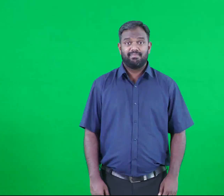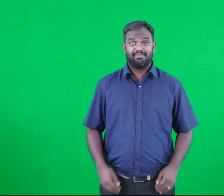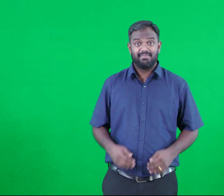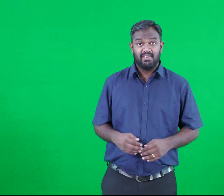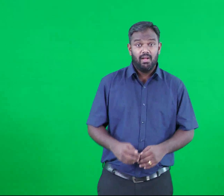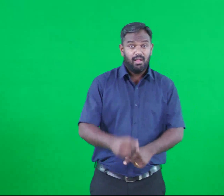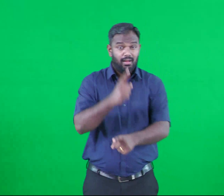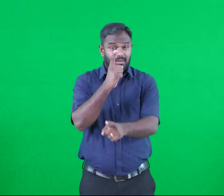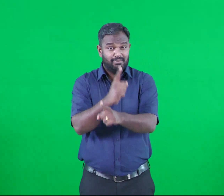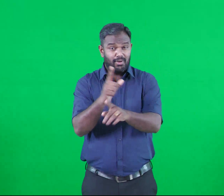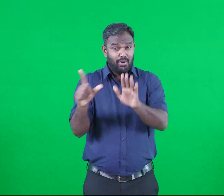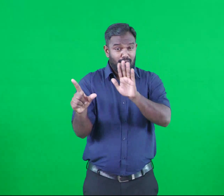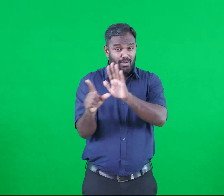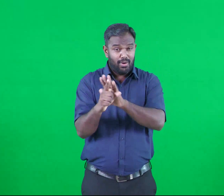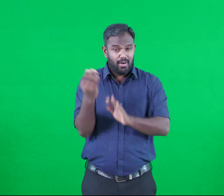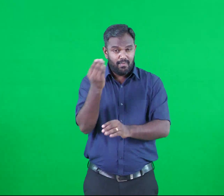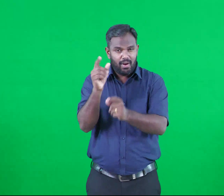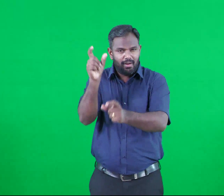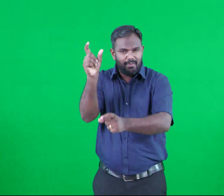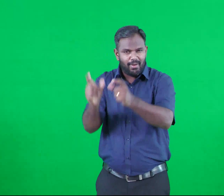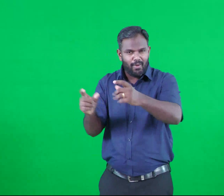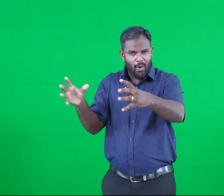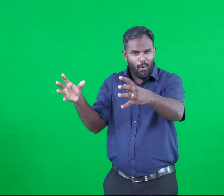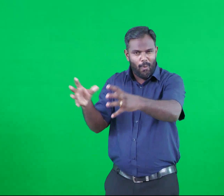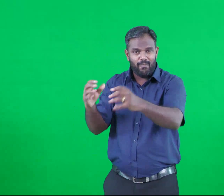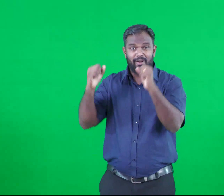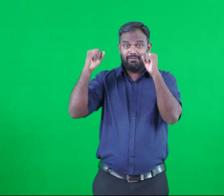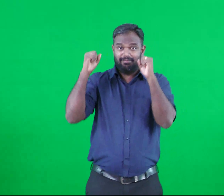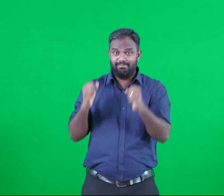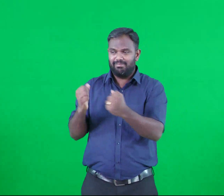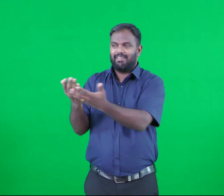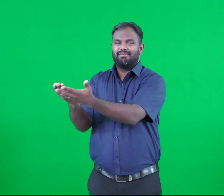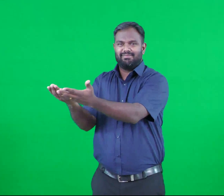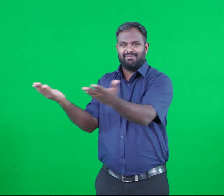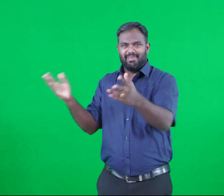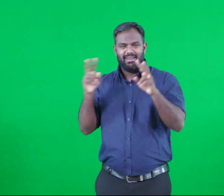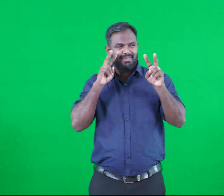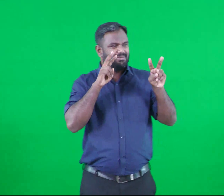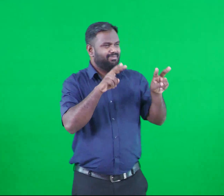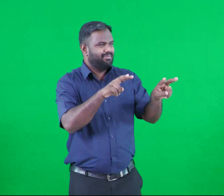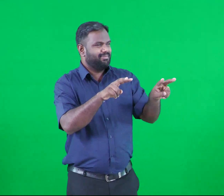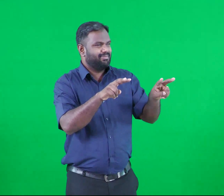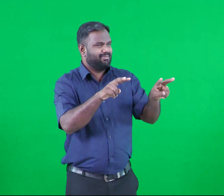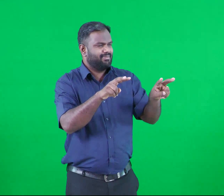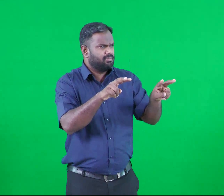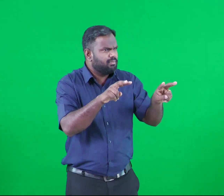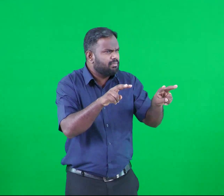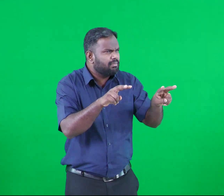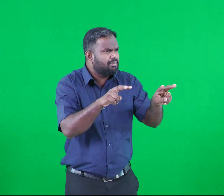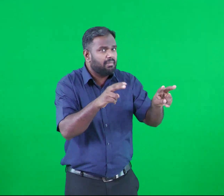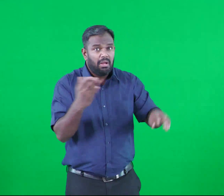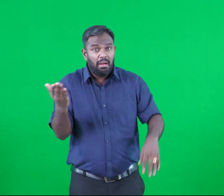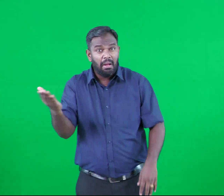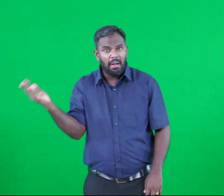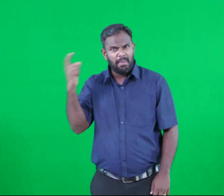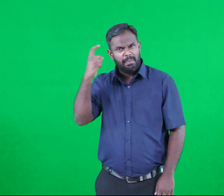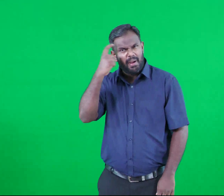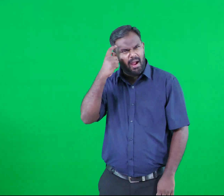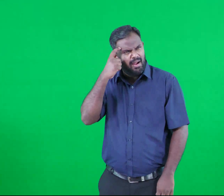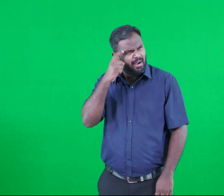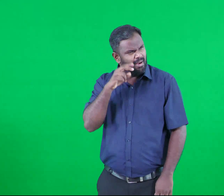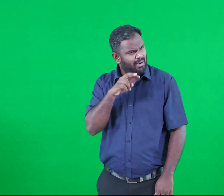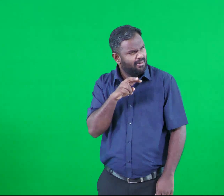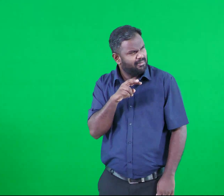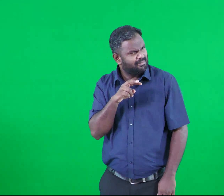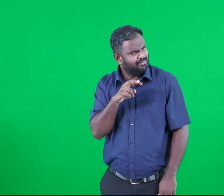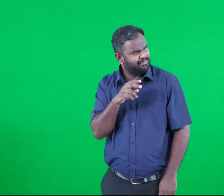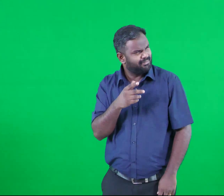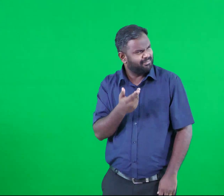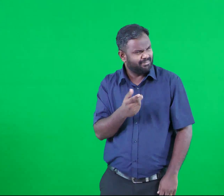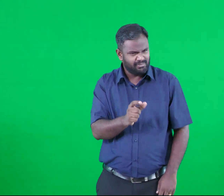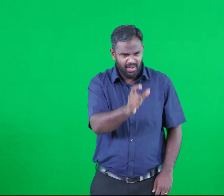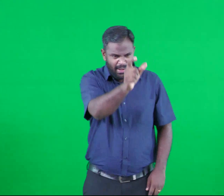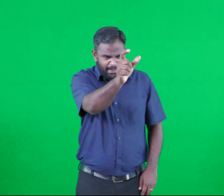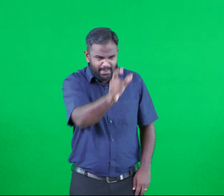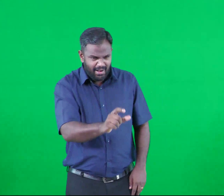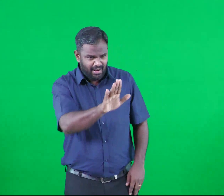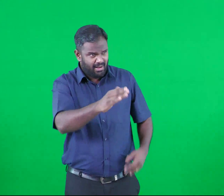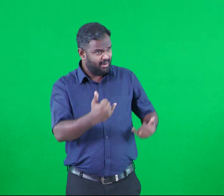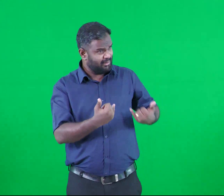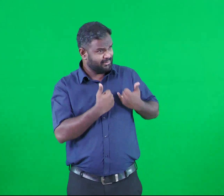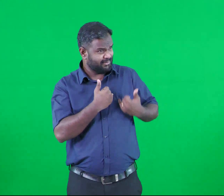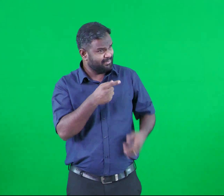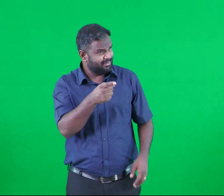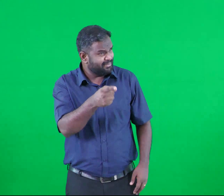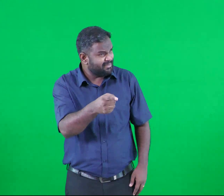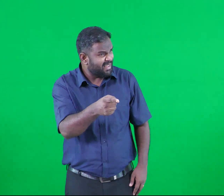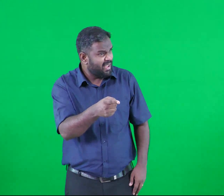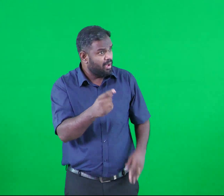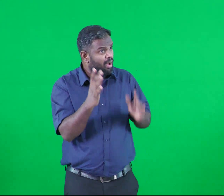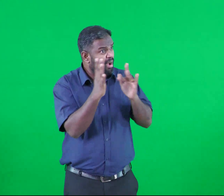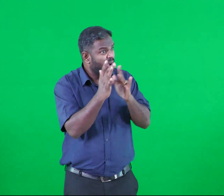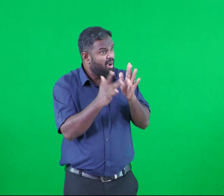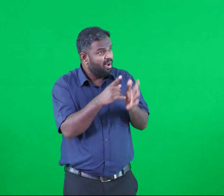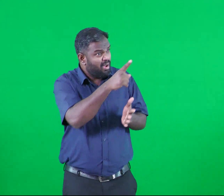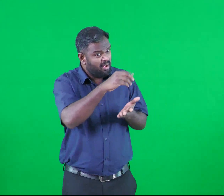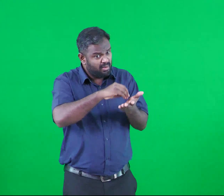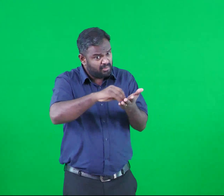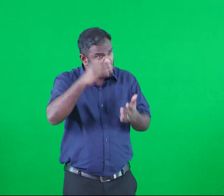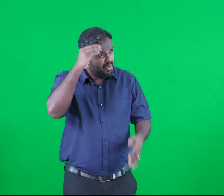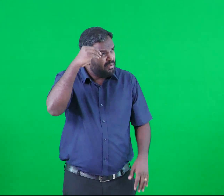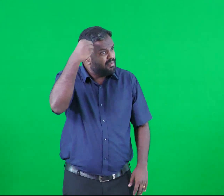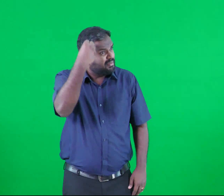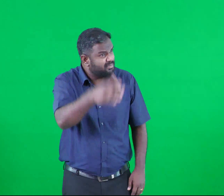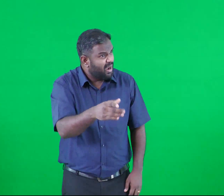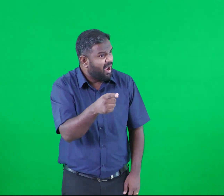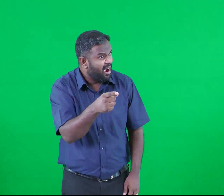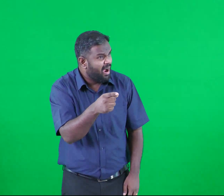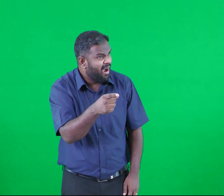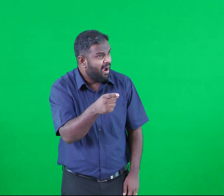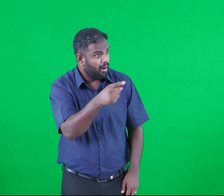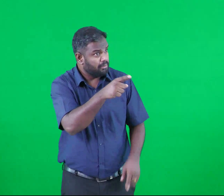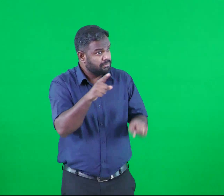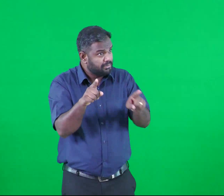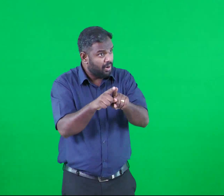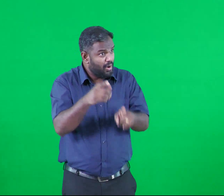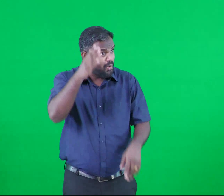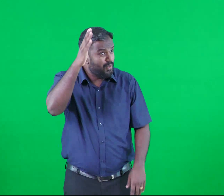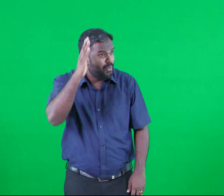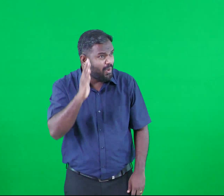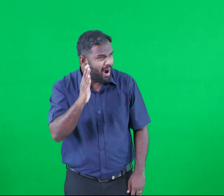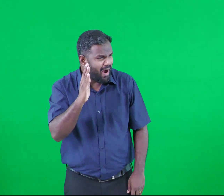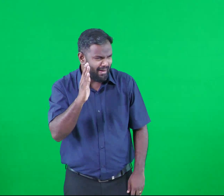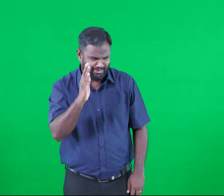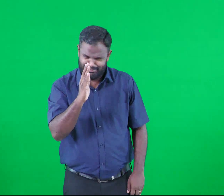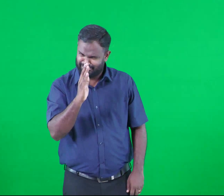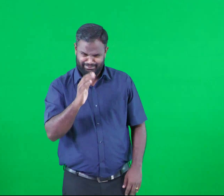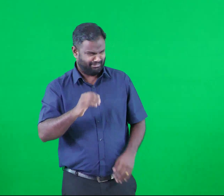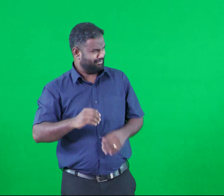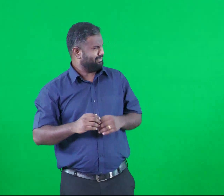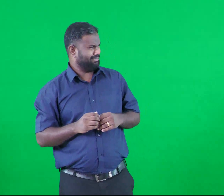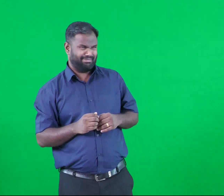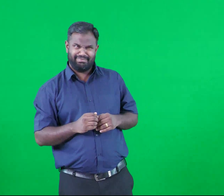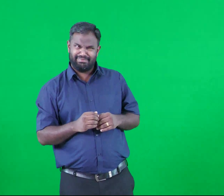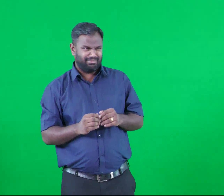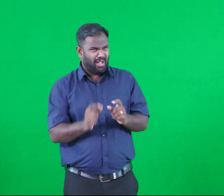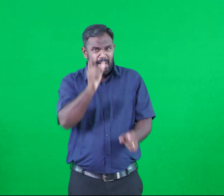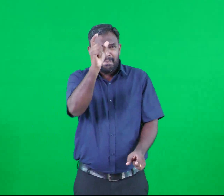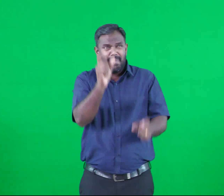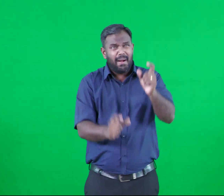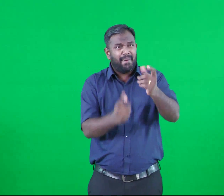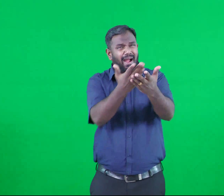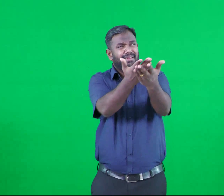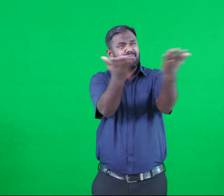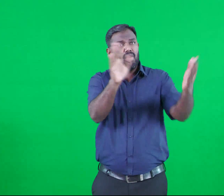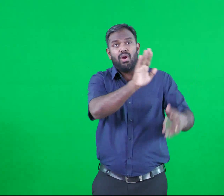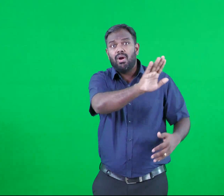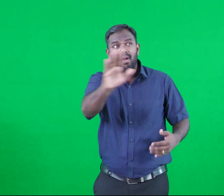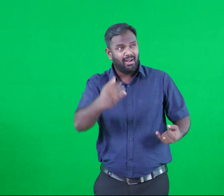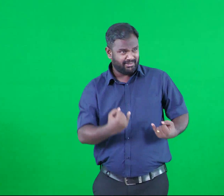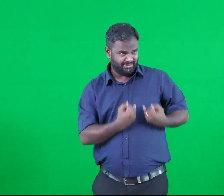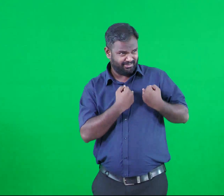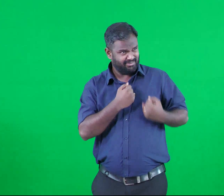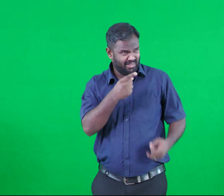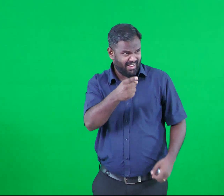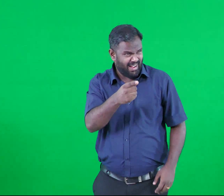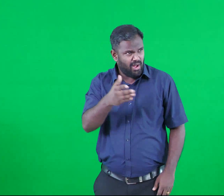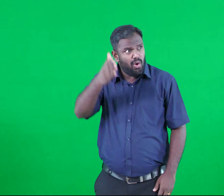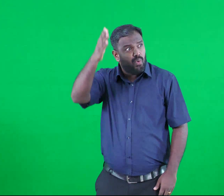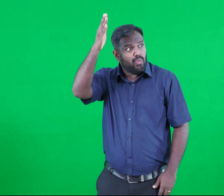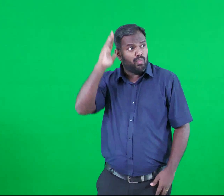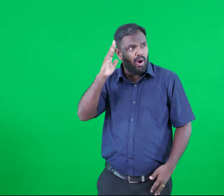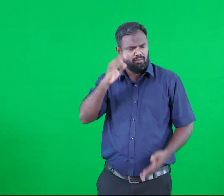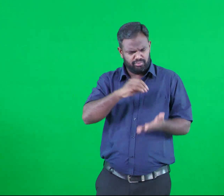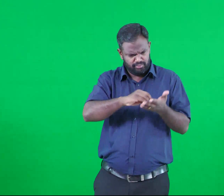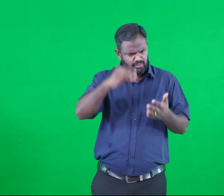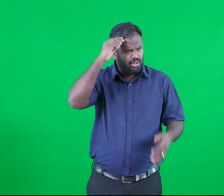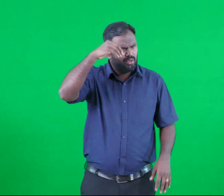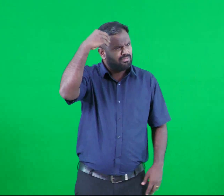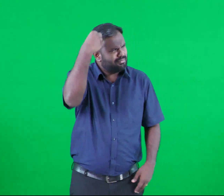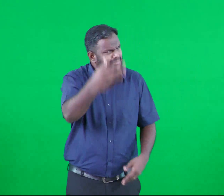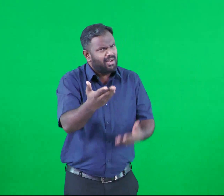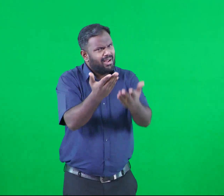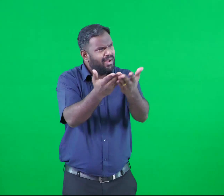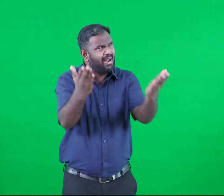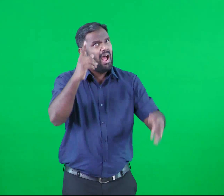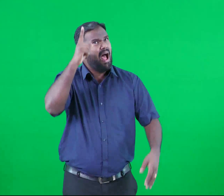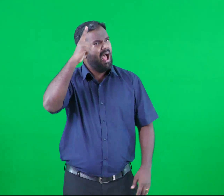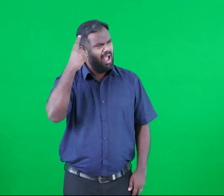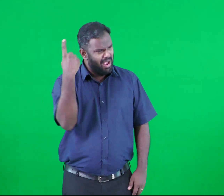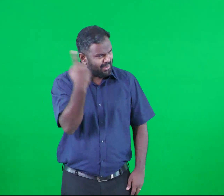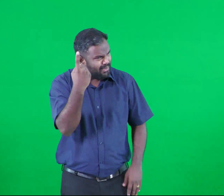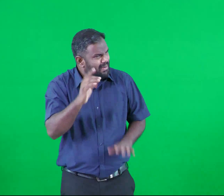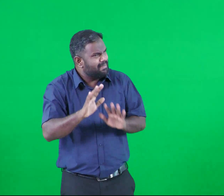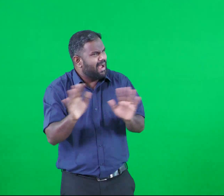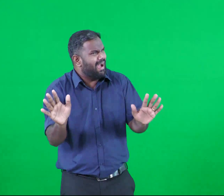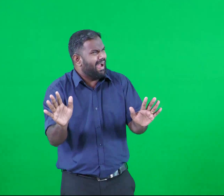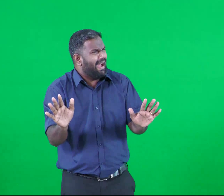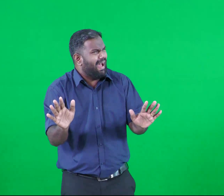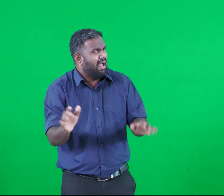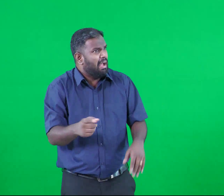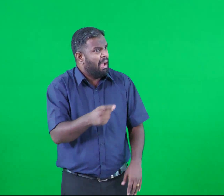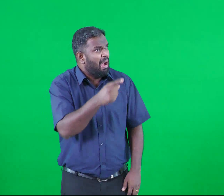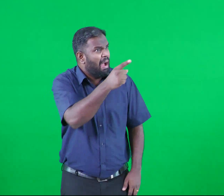But some of the scribes were sitting there and thinking in their hearts, "Why does this man speak like this?